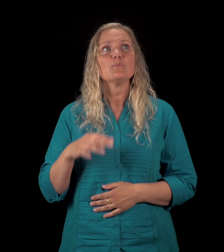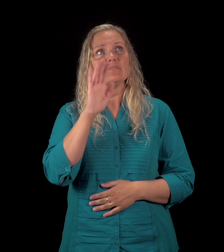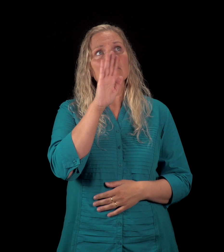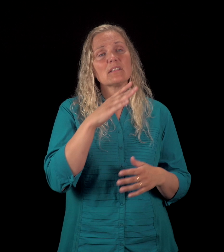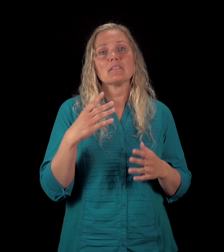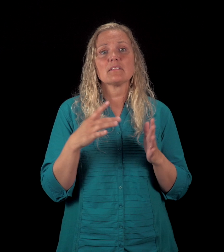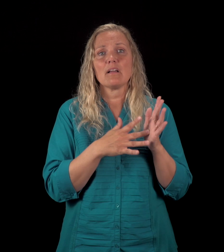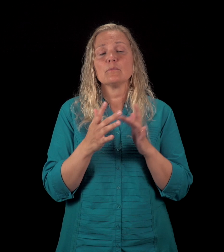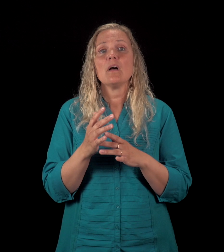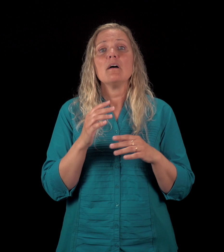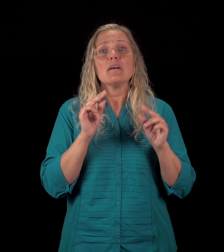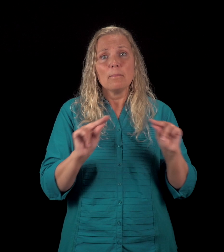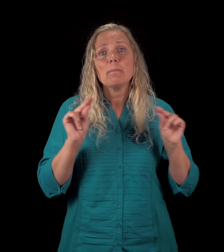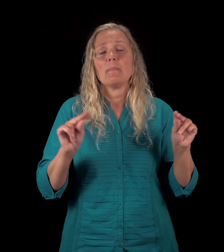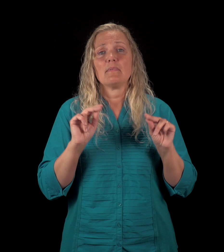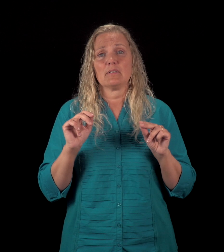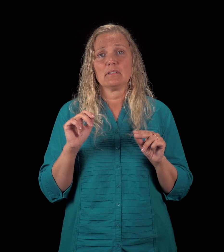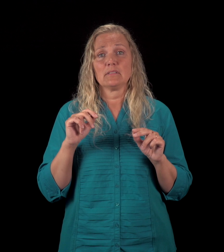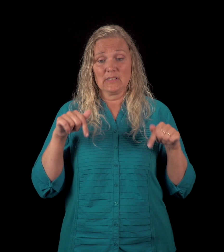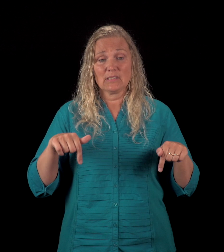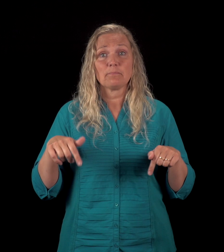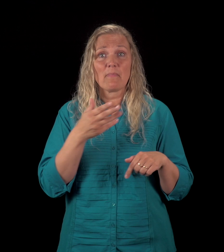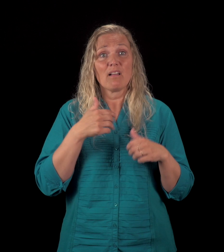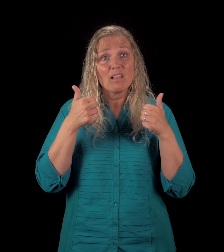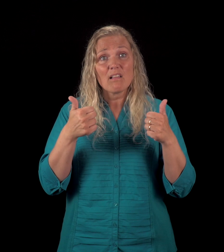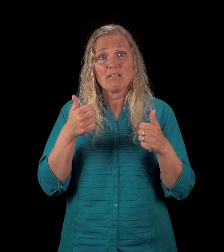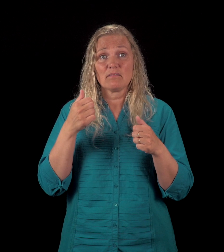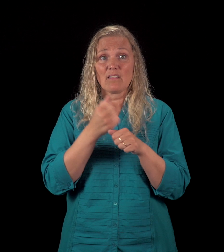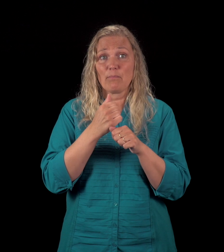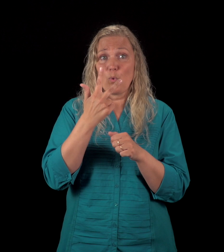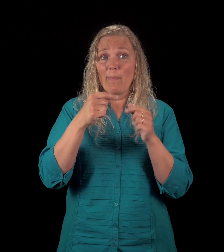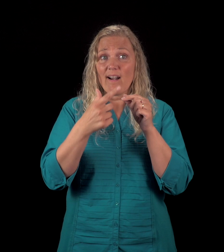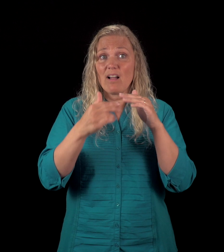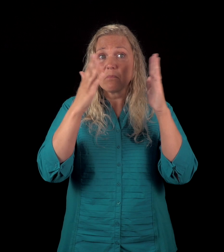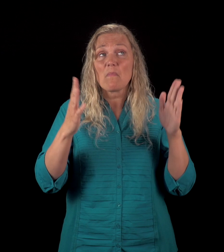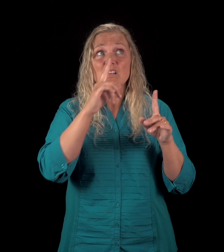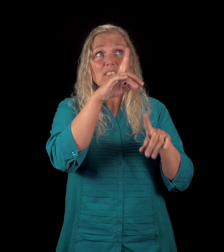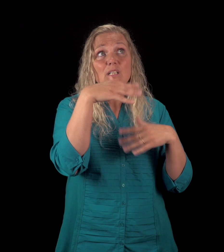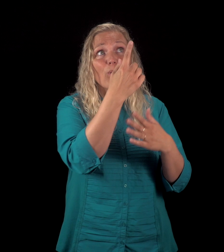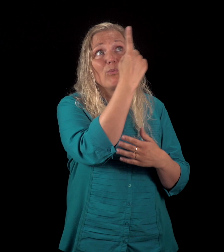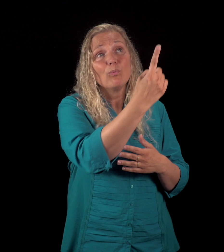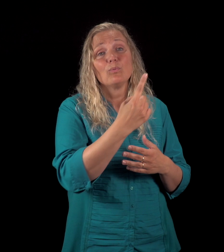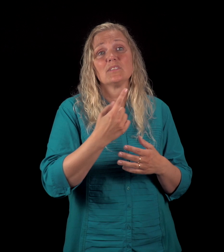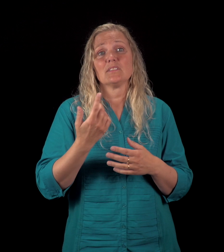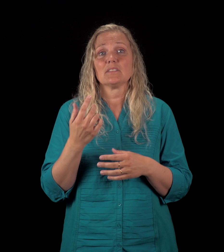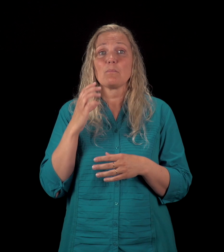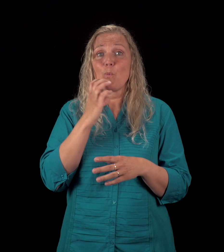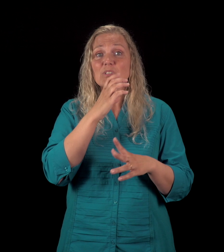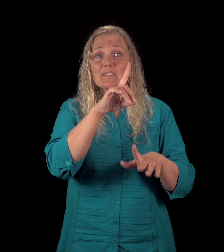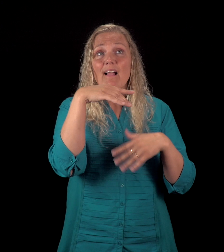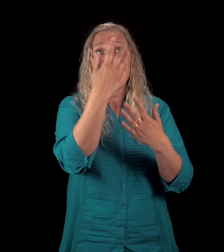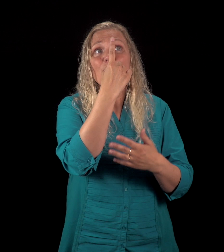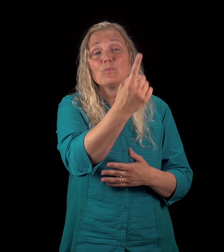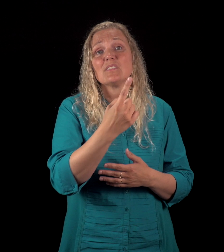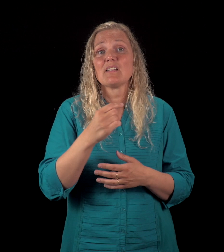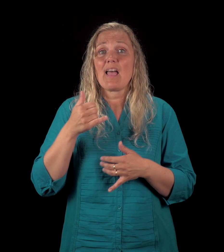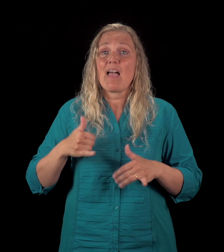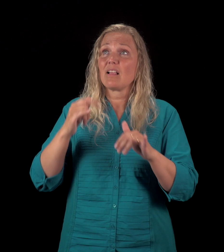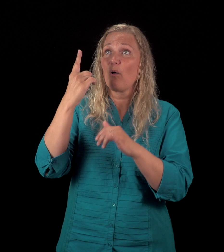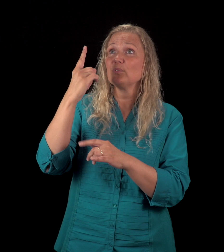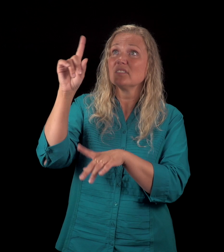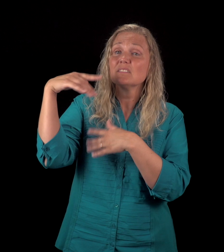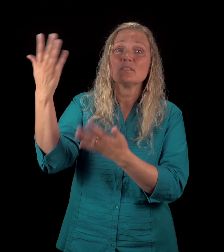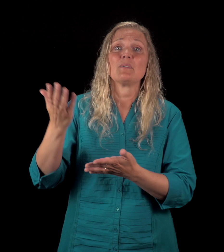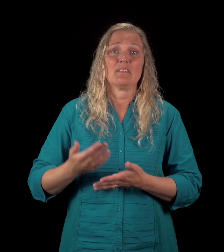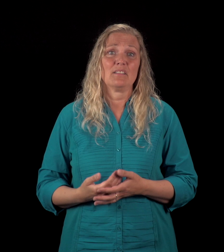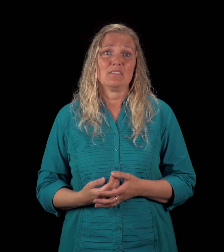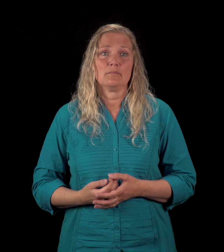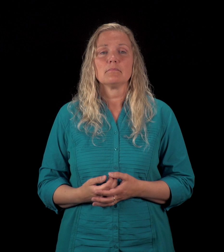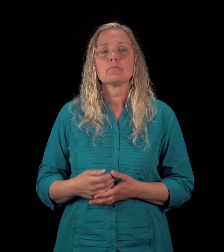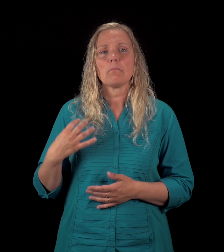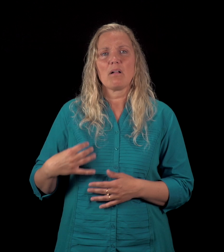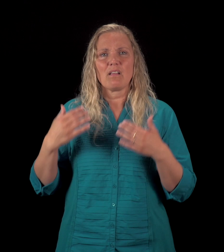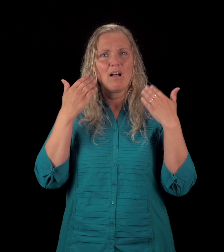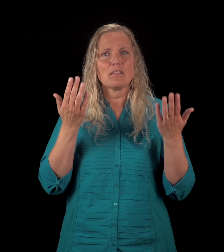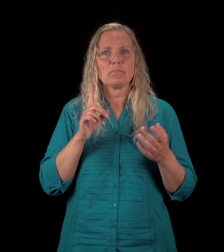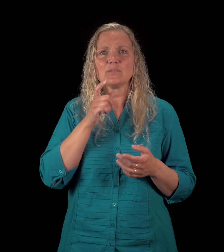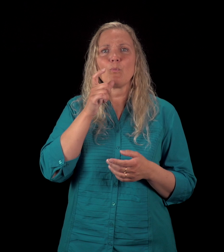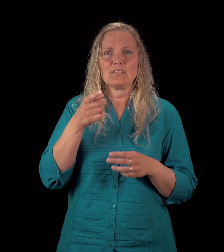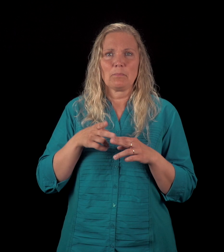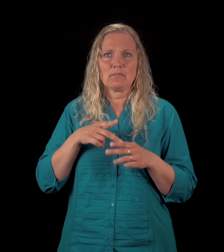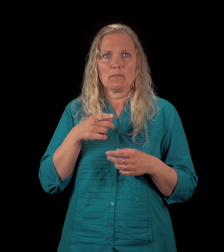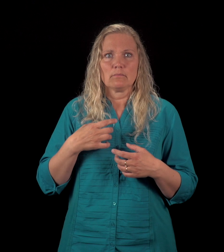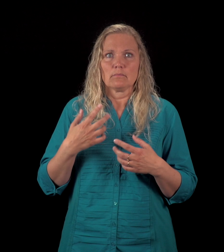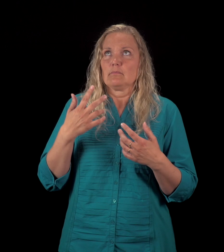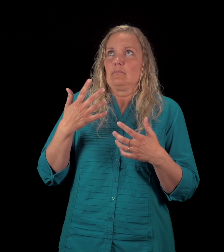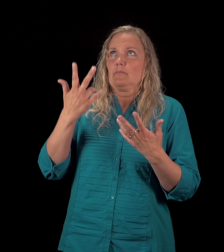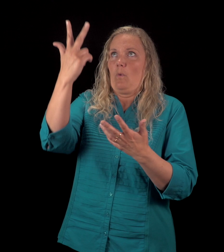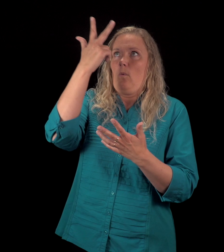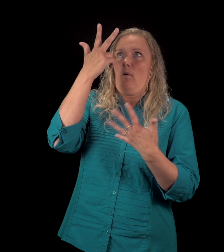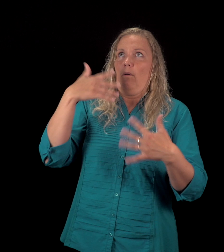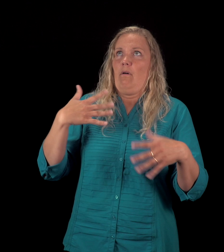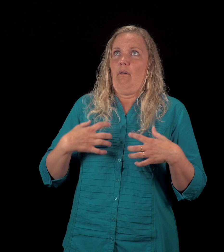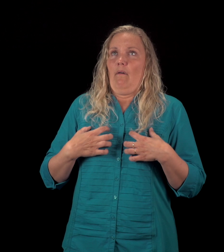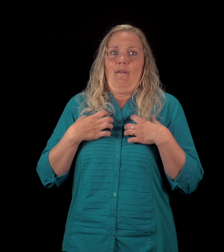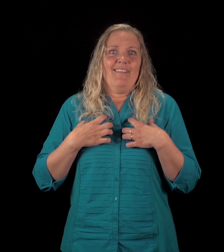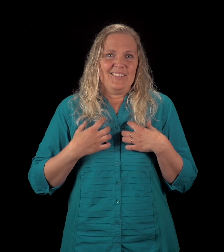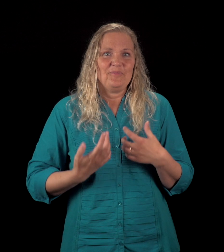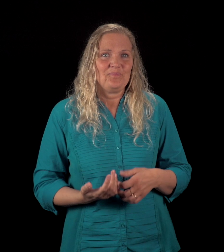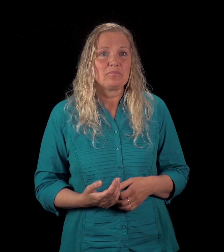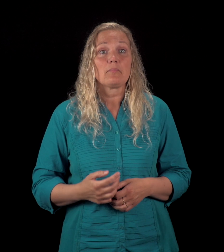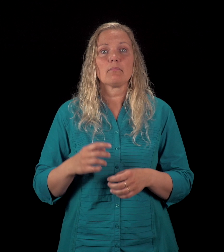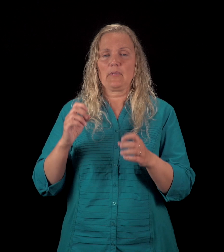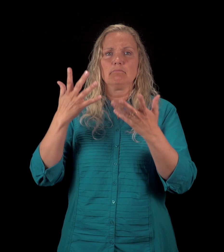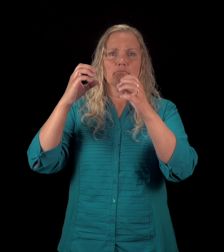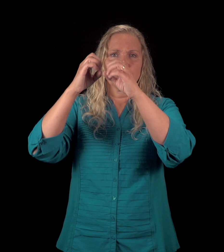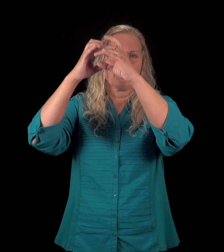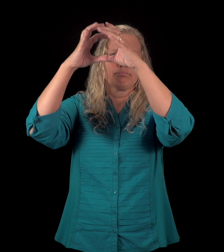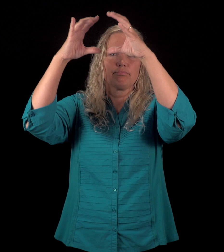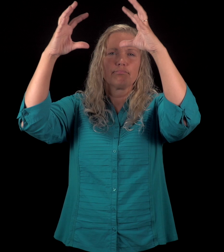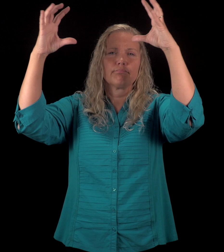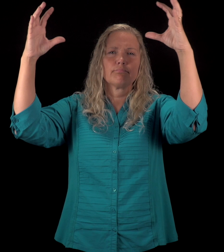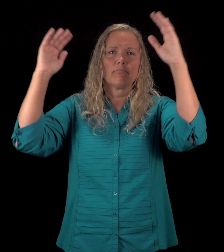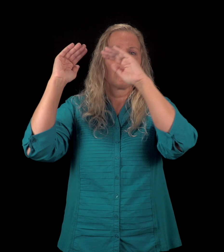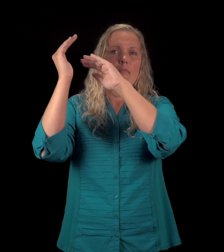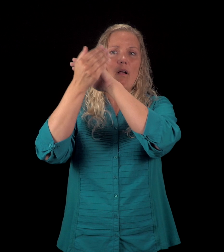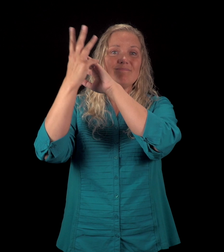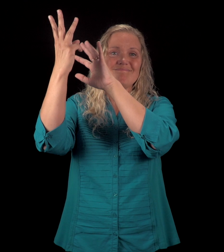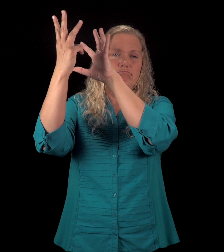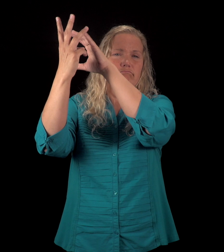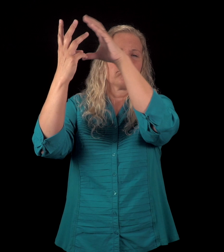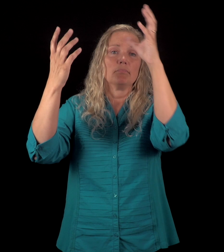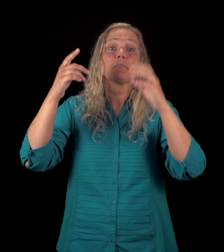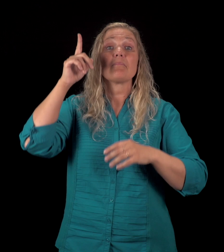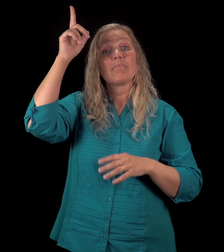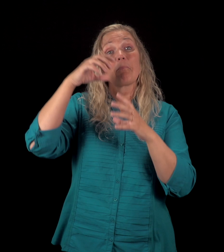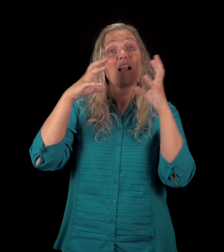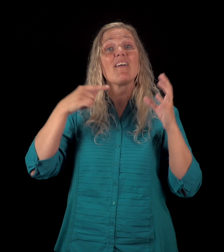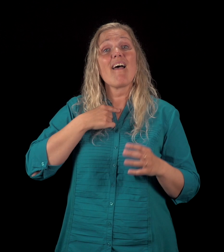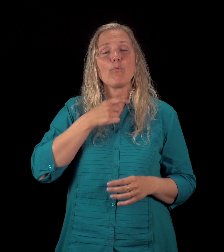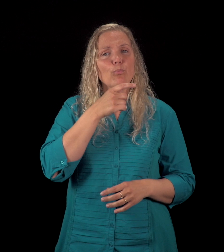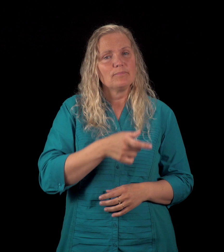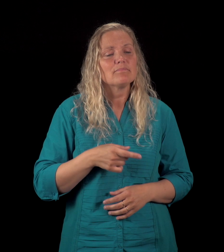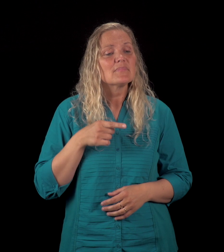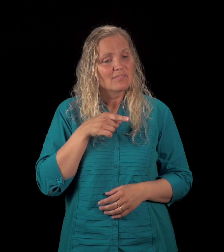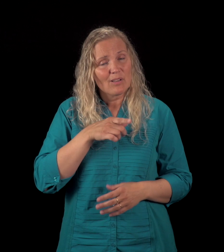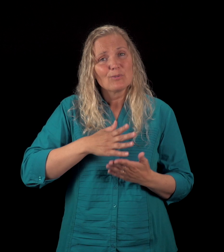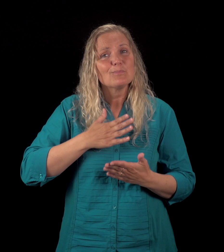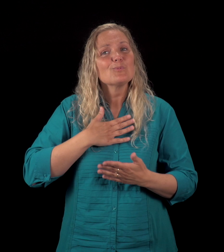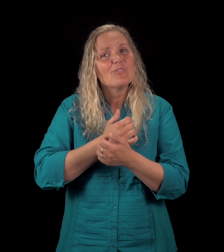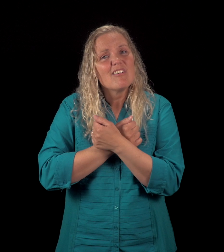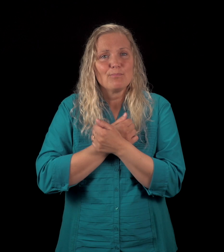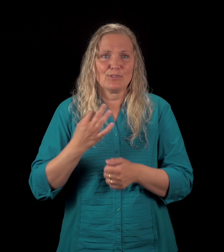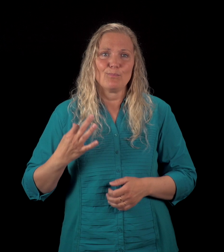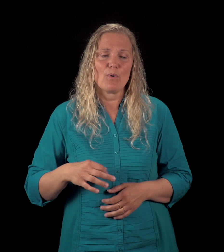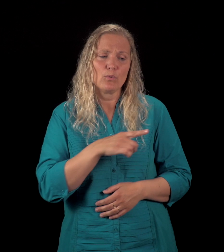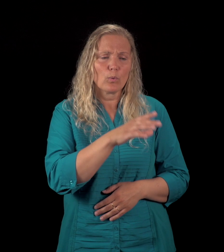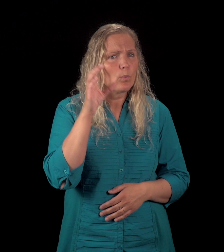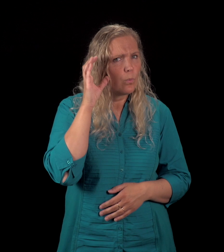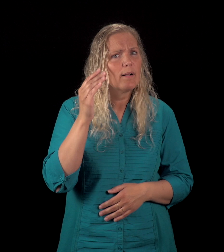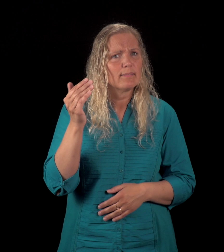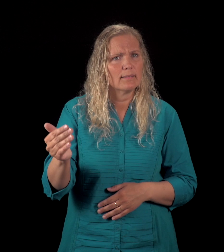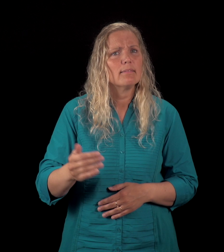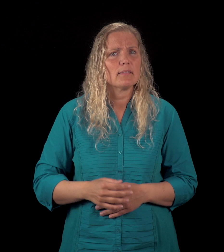For they were all so terrified that Peter did not know what else to say. Then a cloud appeared and enveloped them, and a voice came from the cloud: “This is My beloved Son. Listen to Him!”